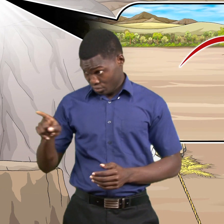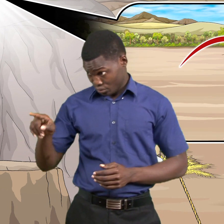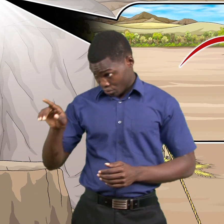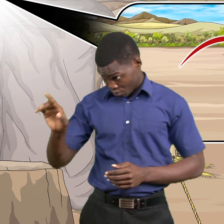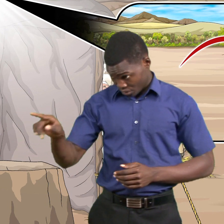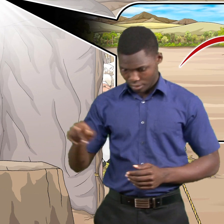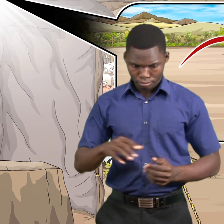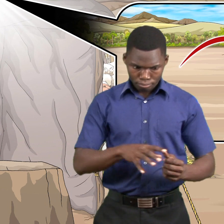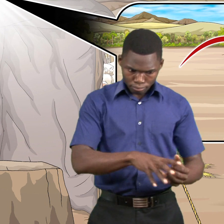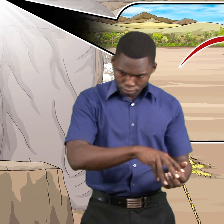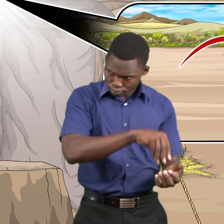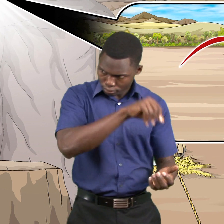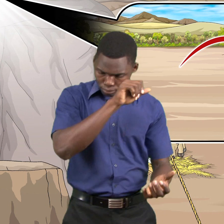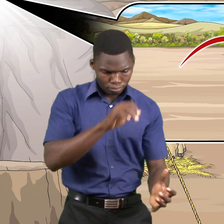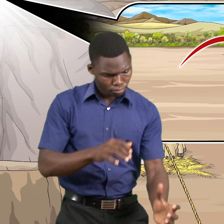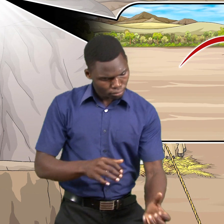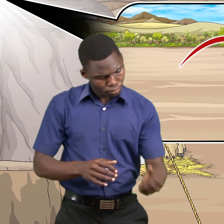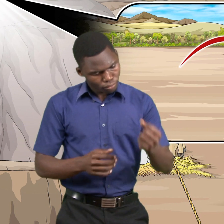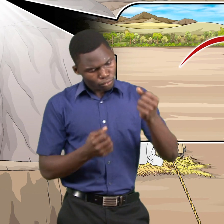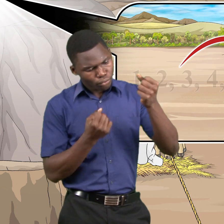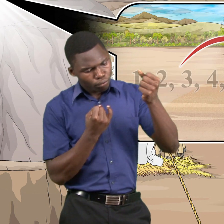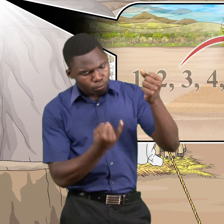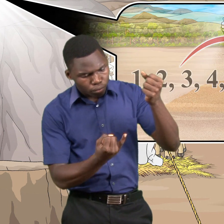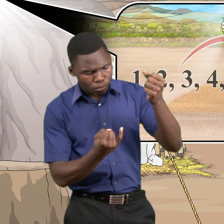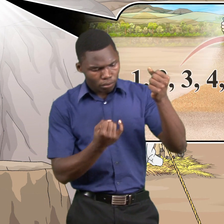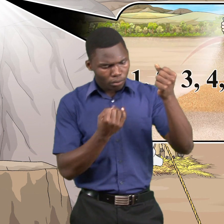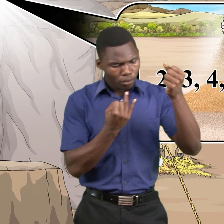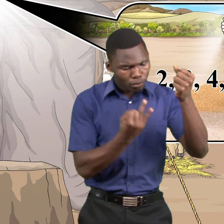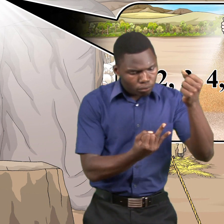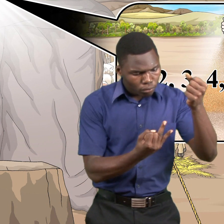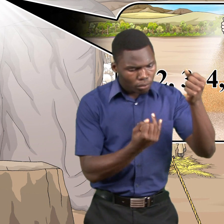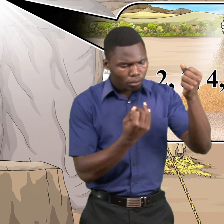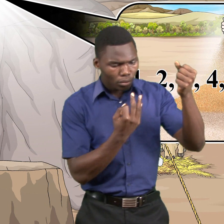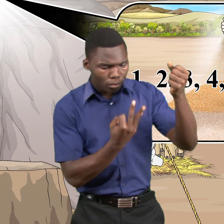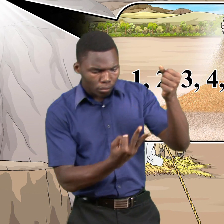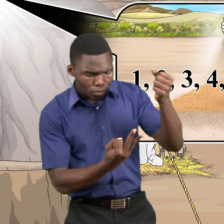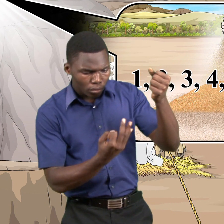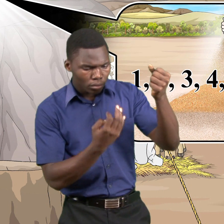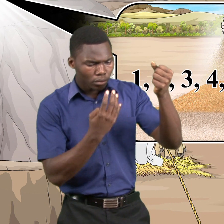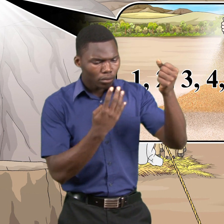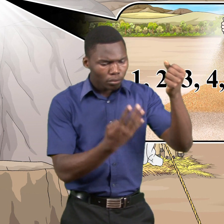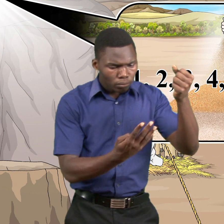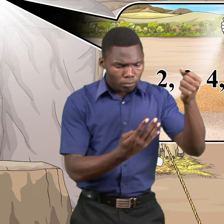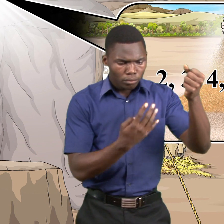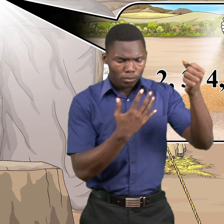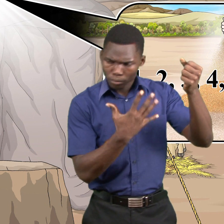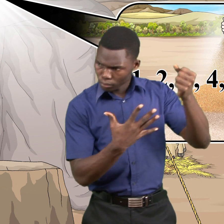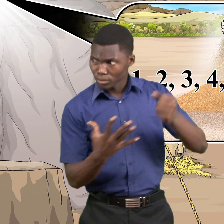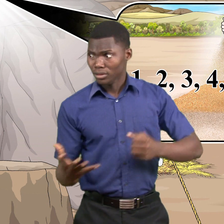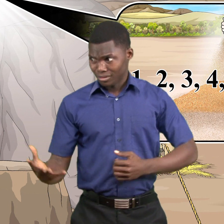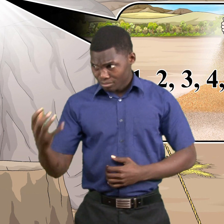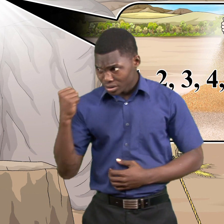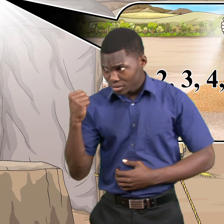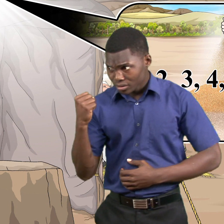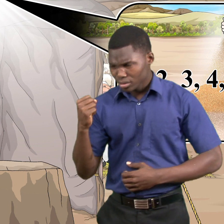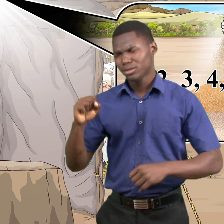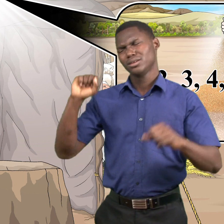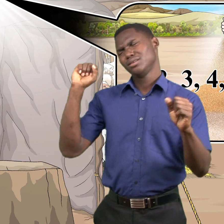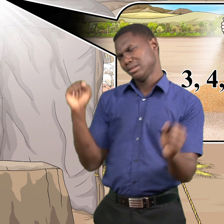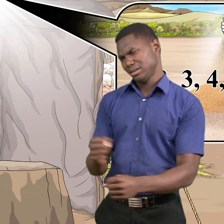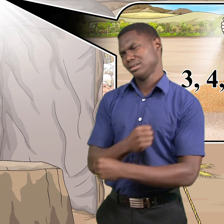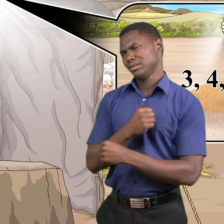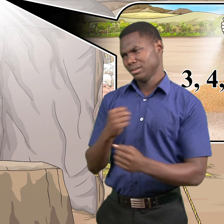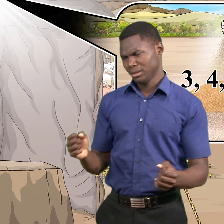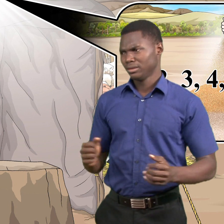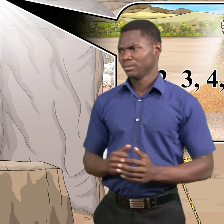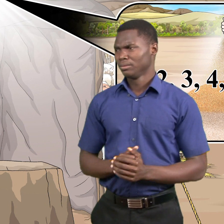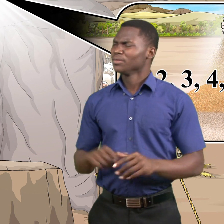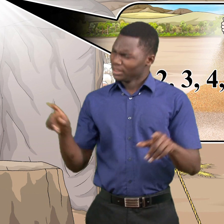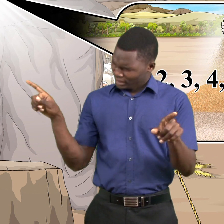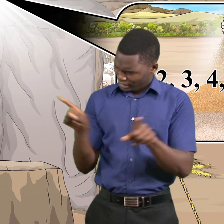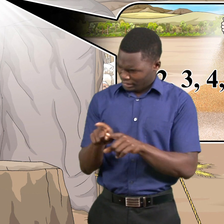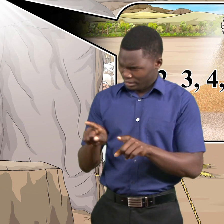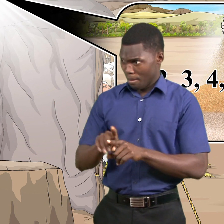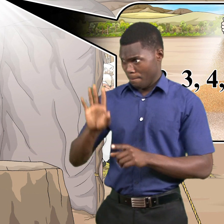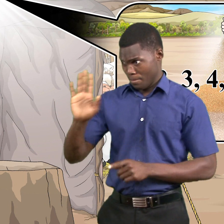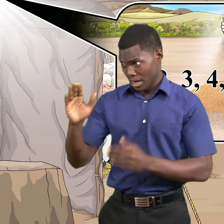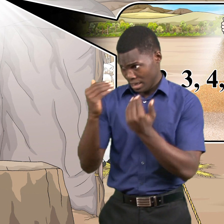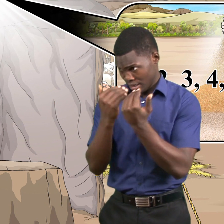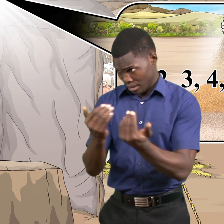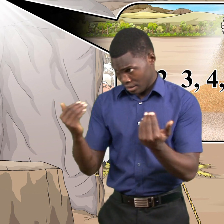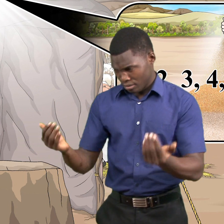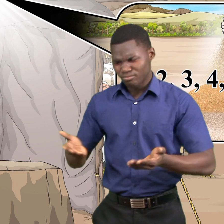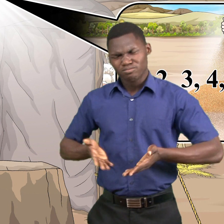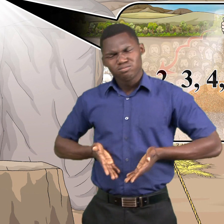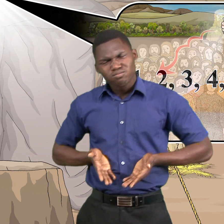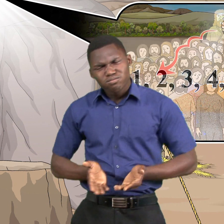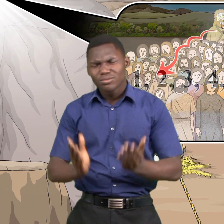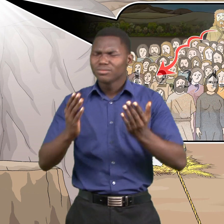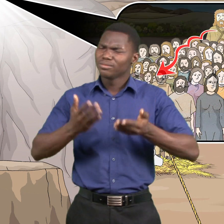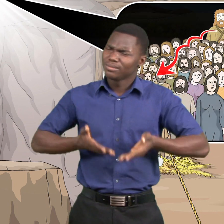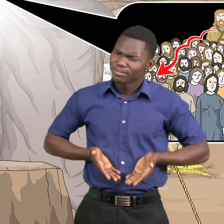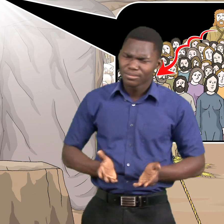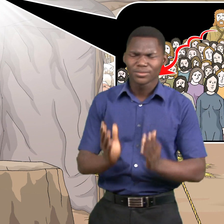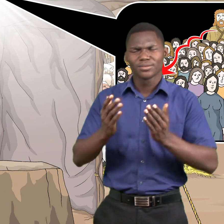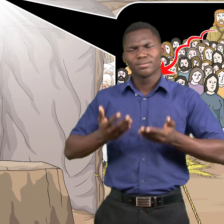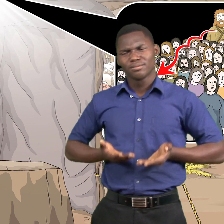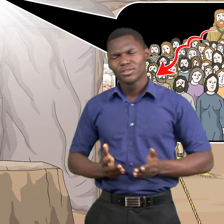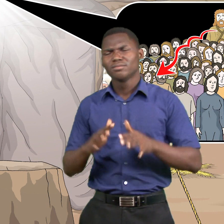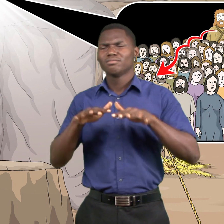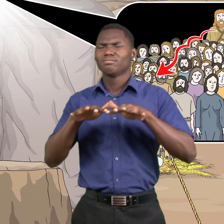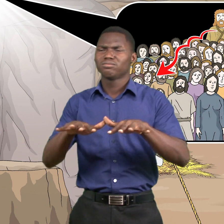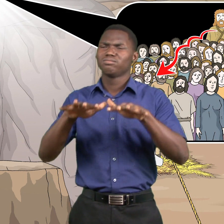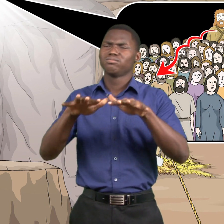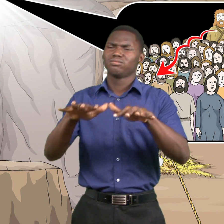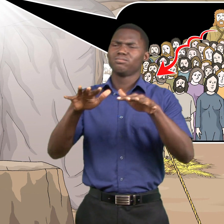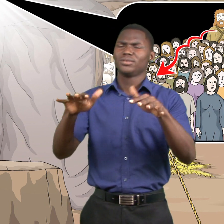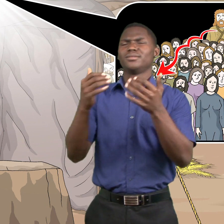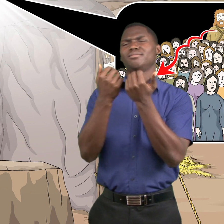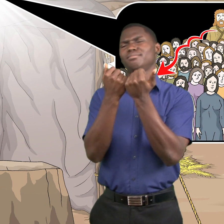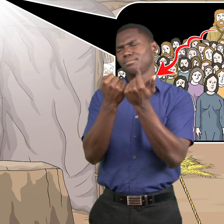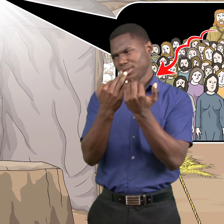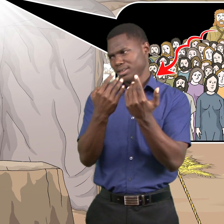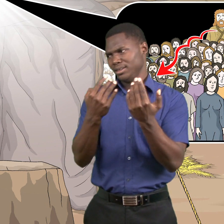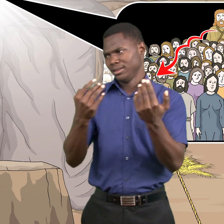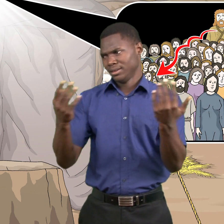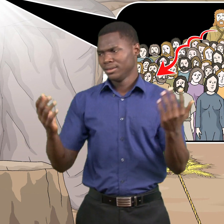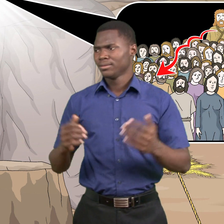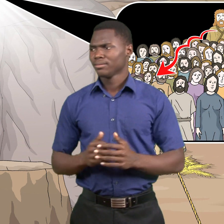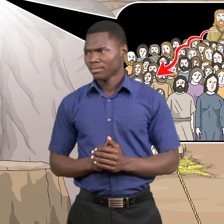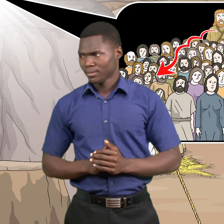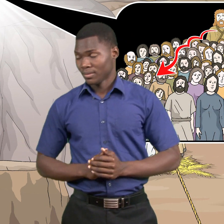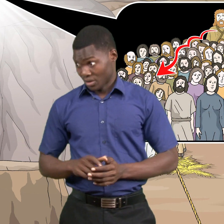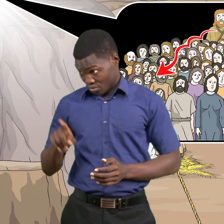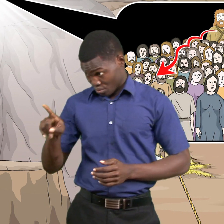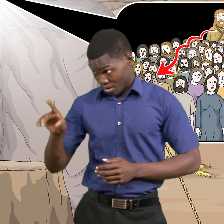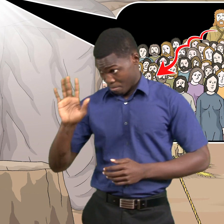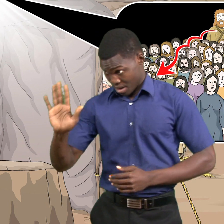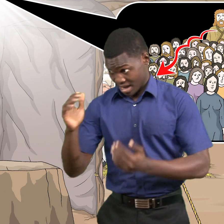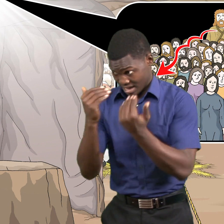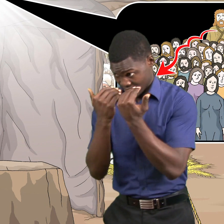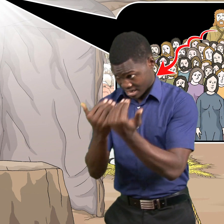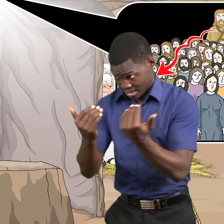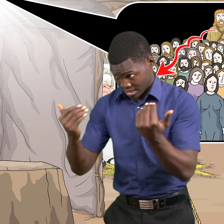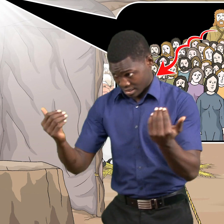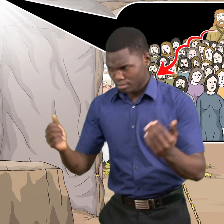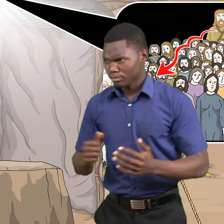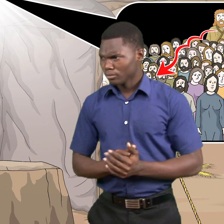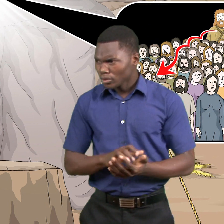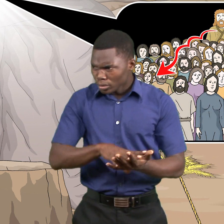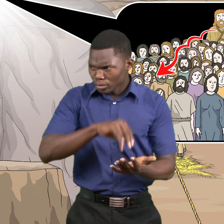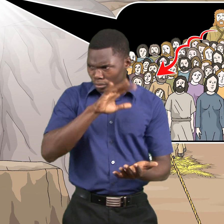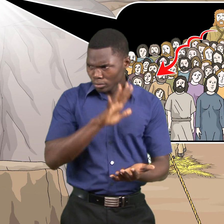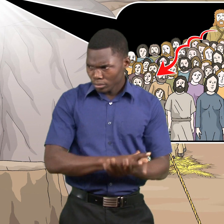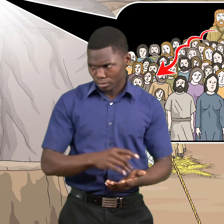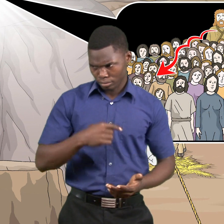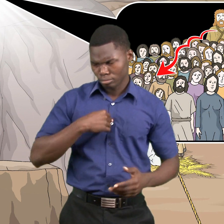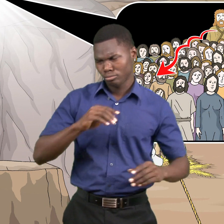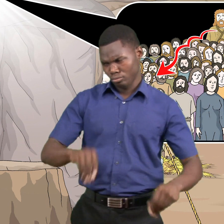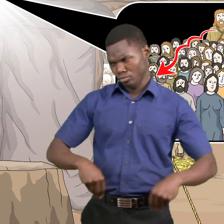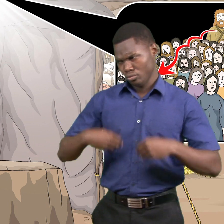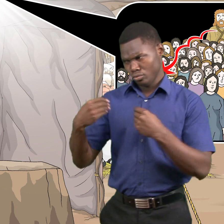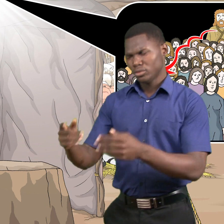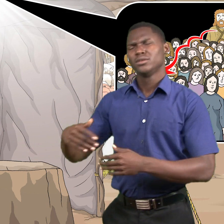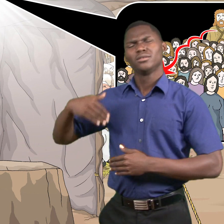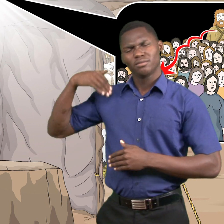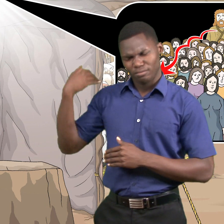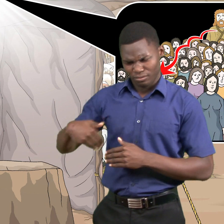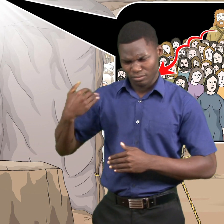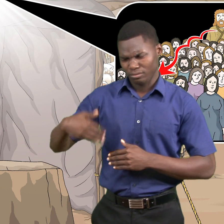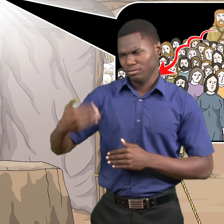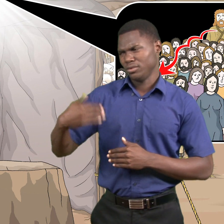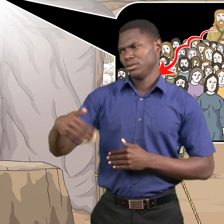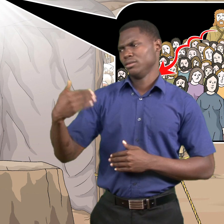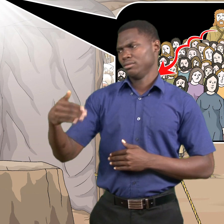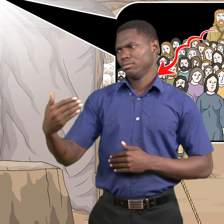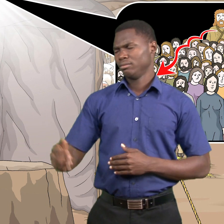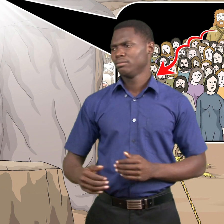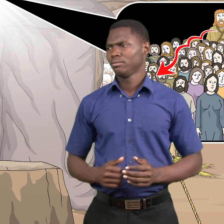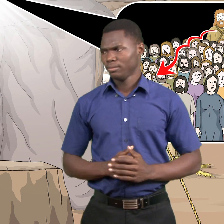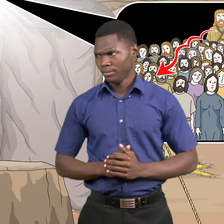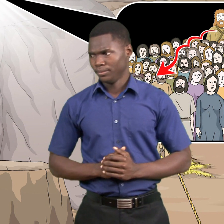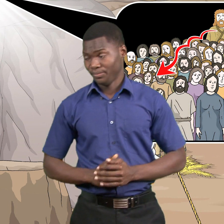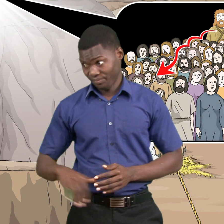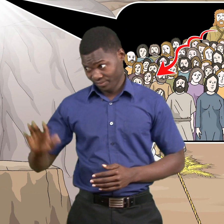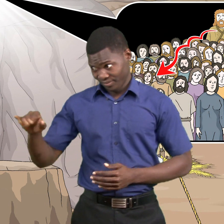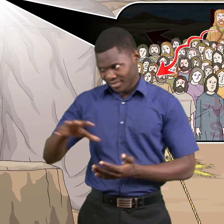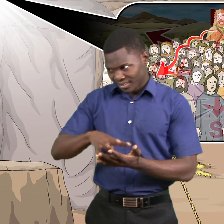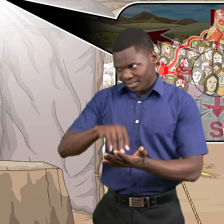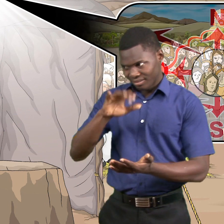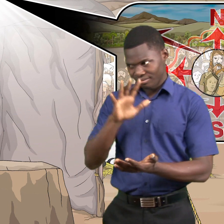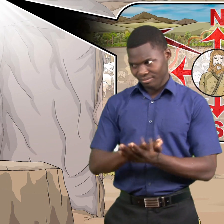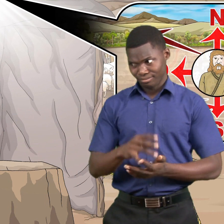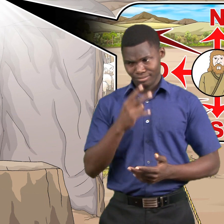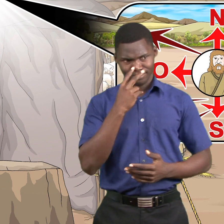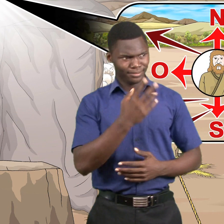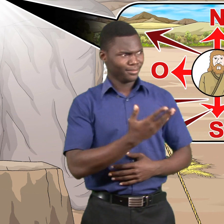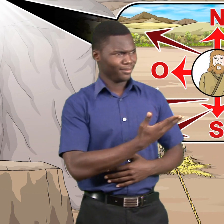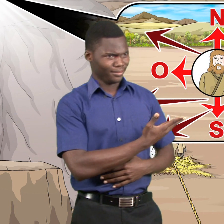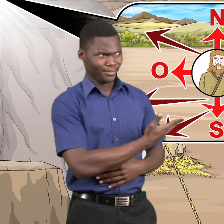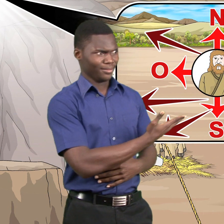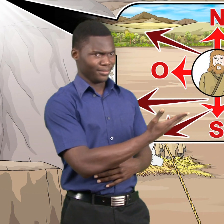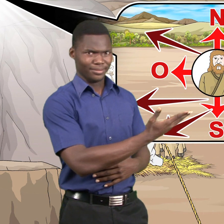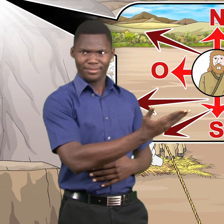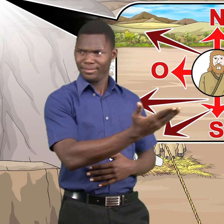I will make your offspring like the dust of the earth, so that if one could count the dust of the earth, then your offspring could be counted.